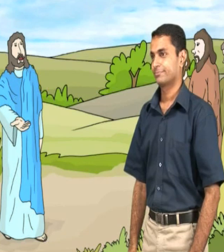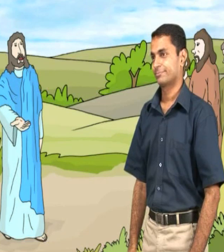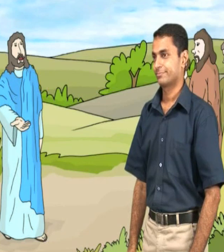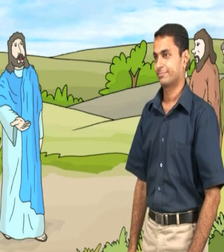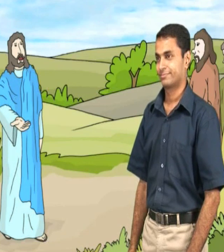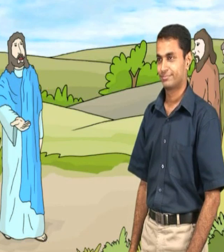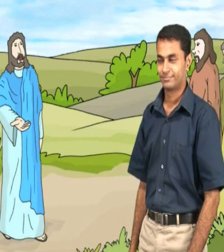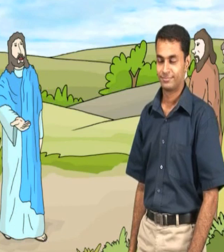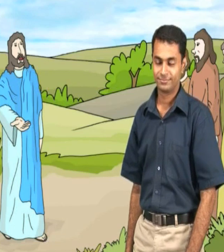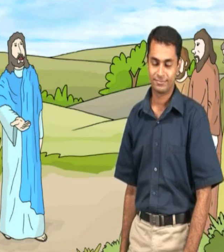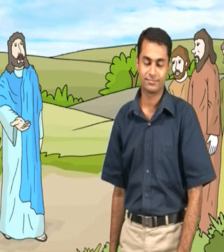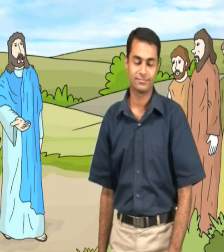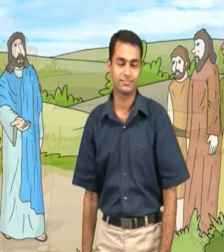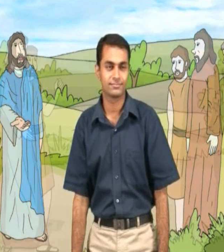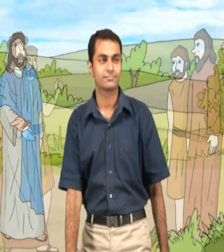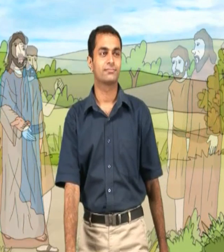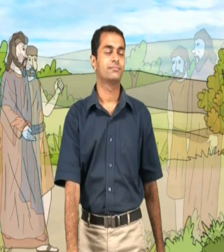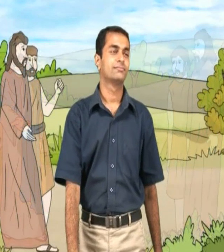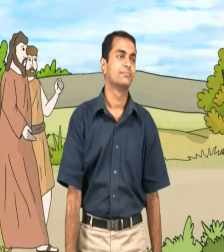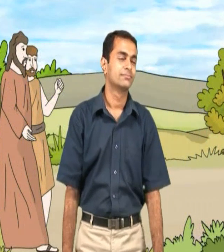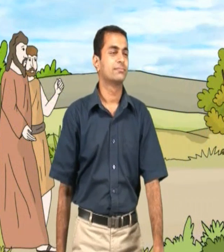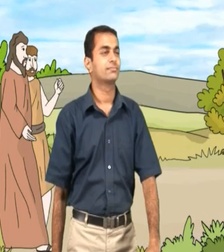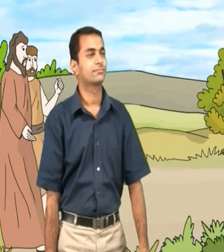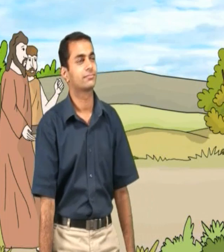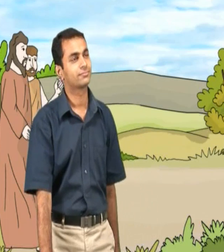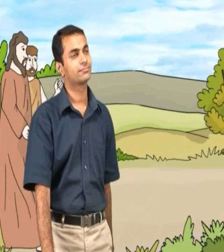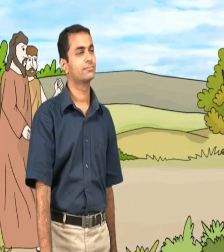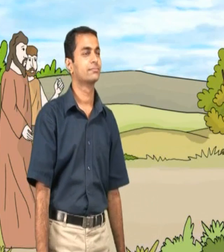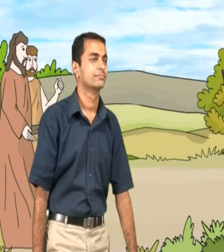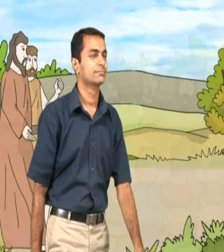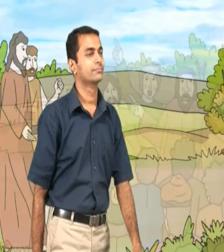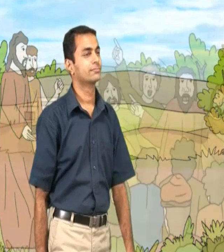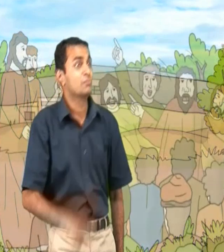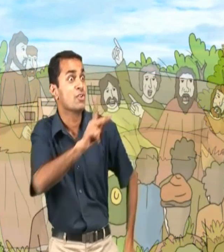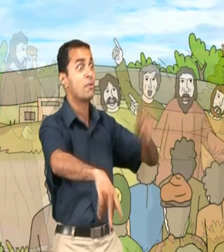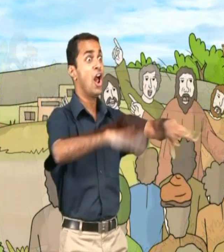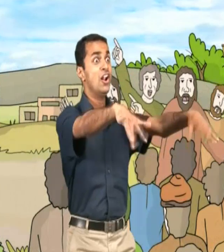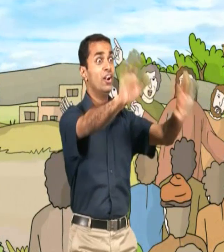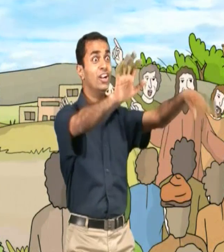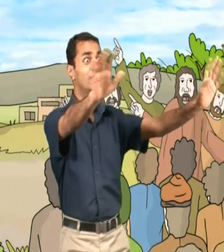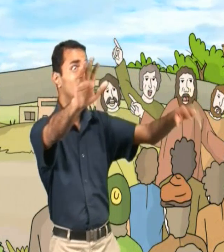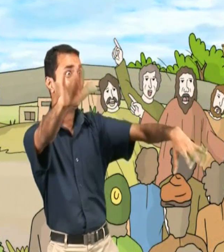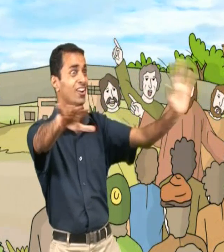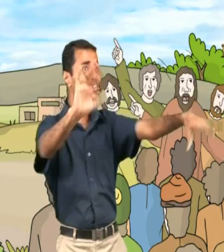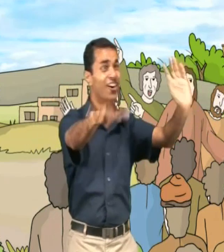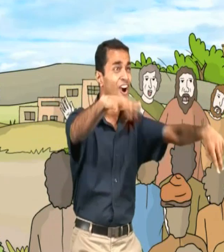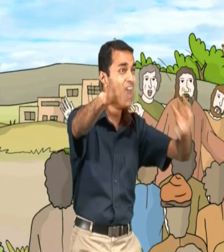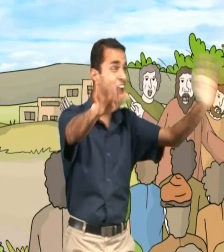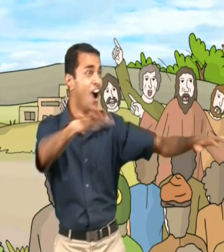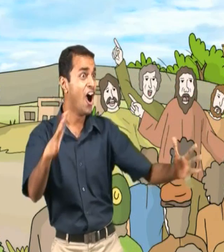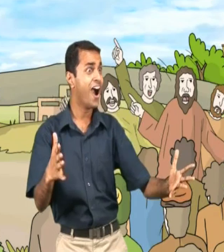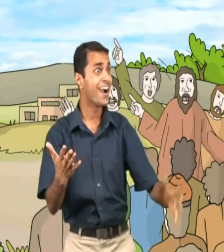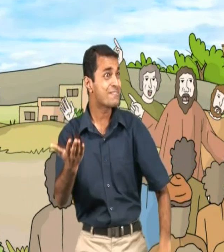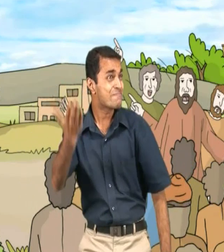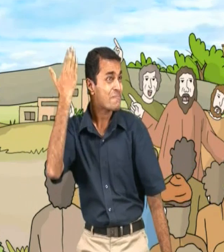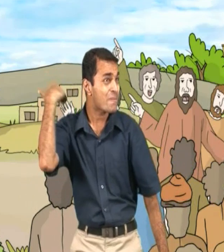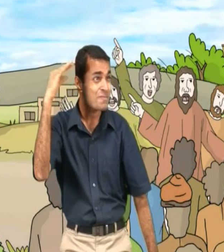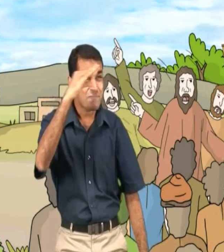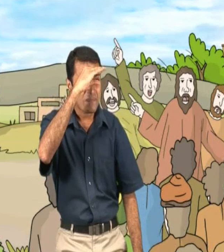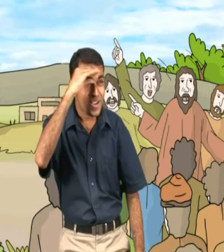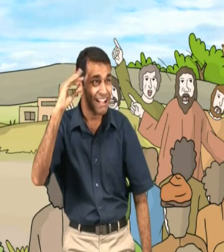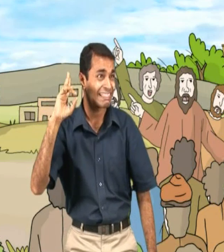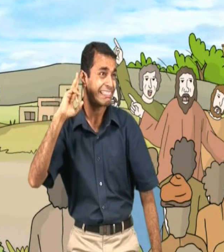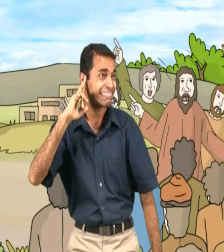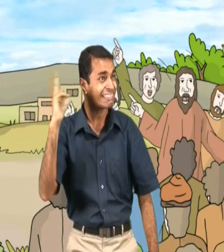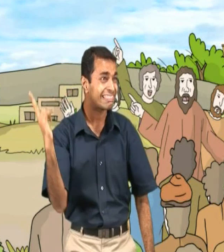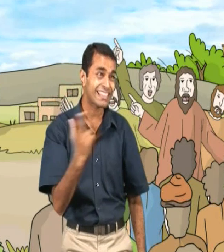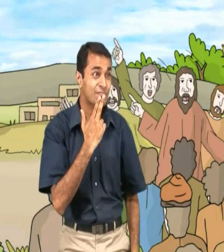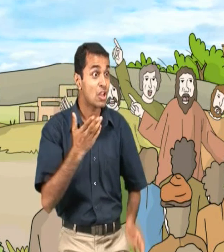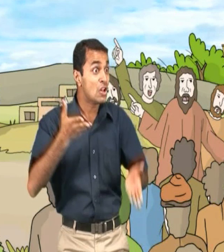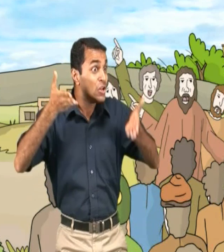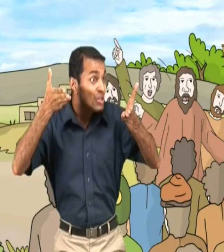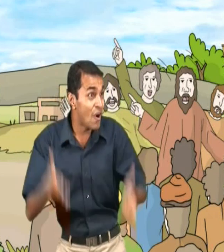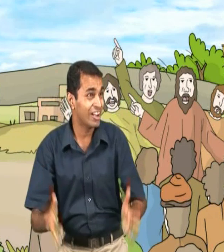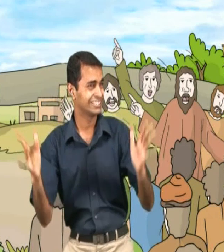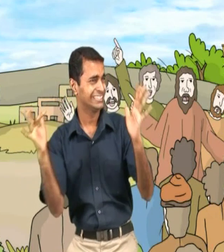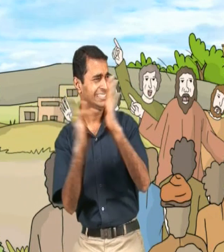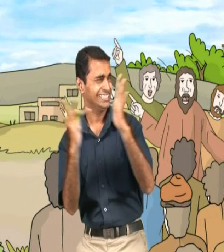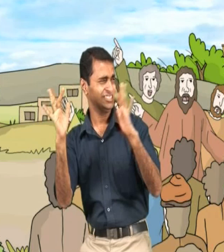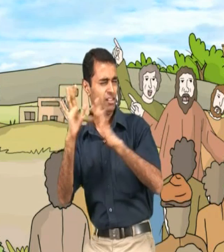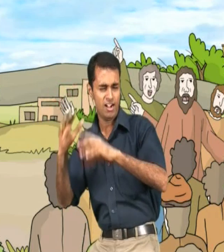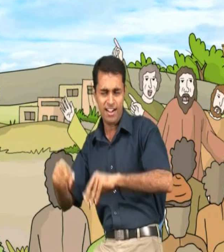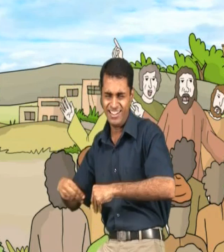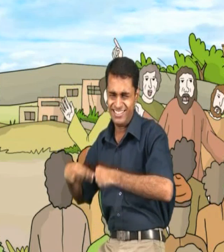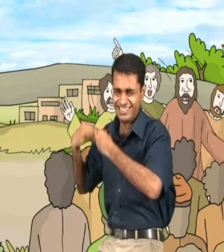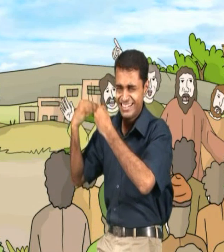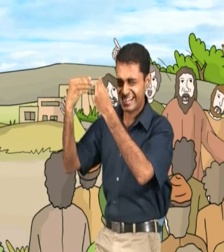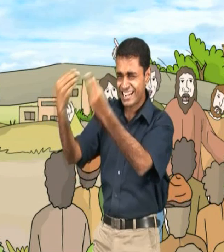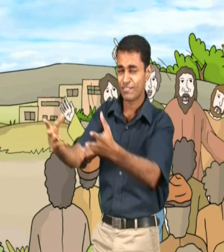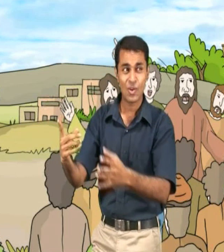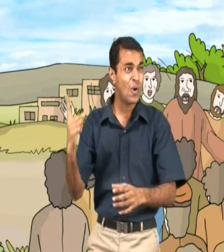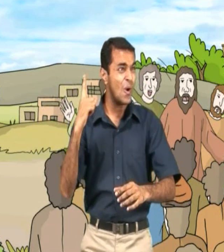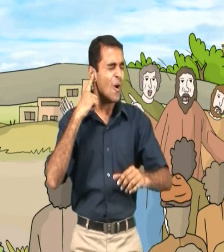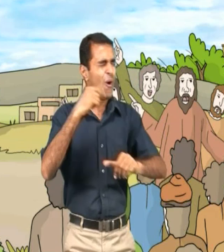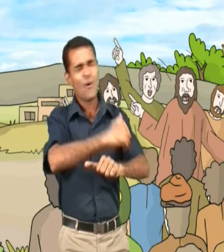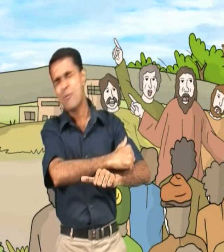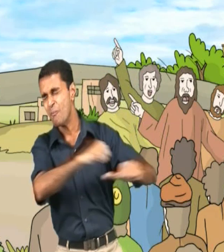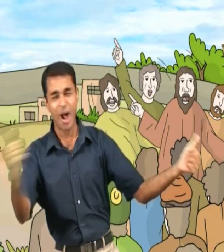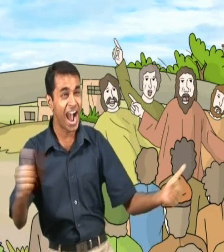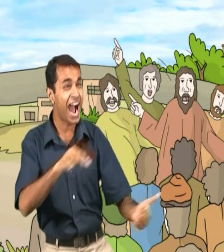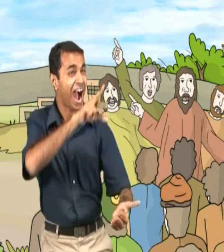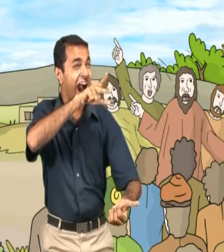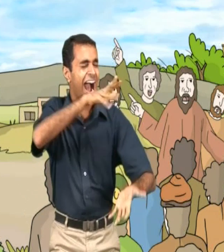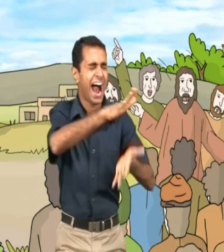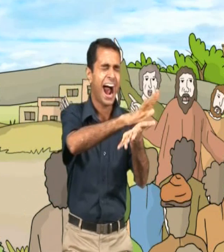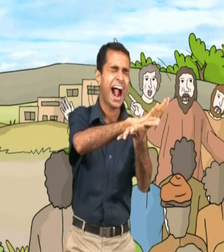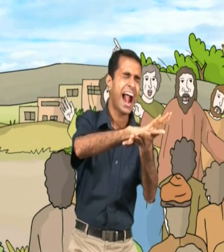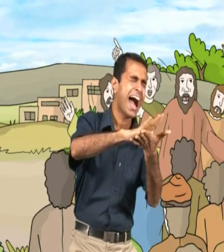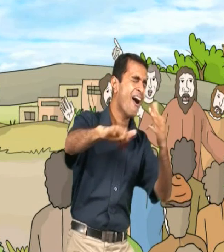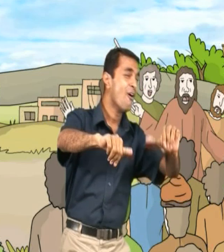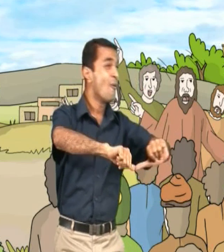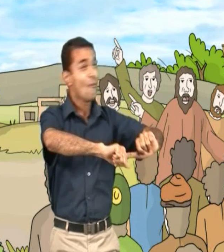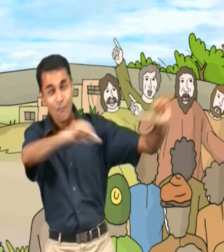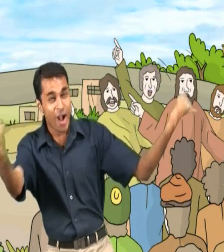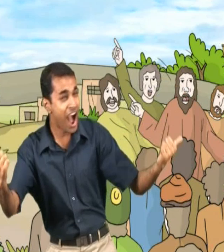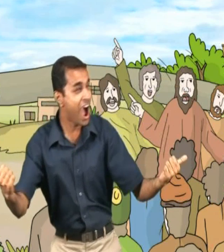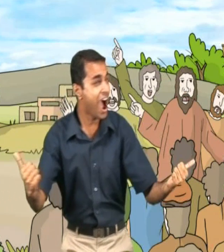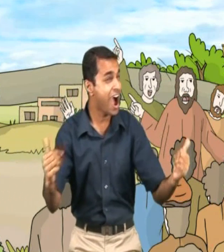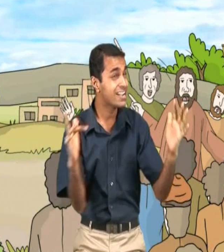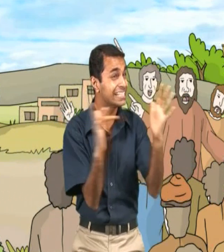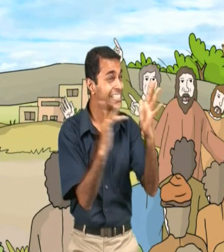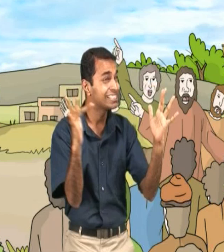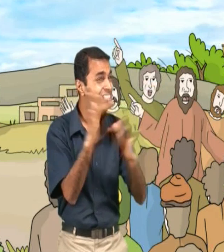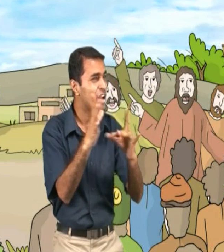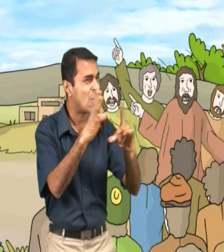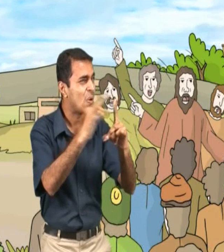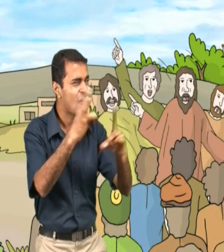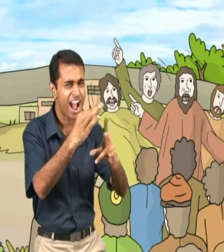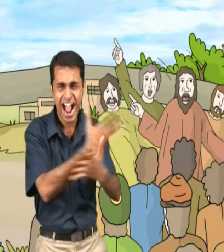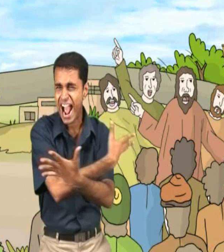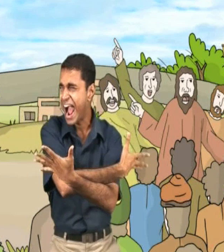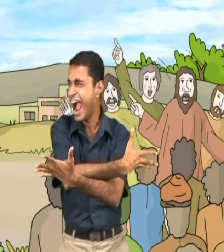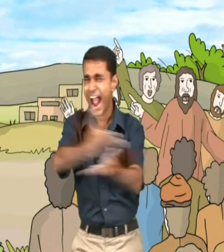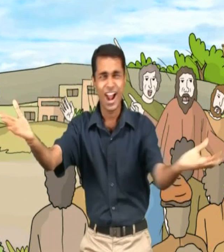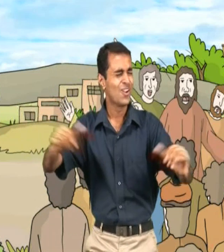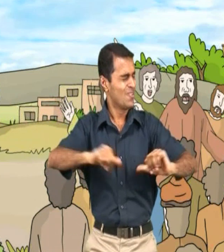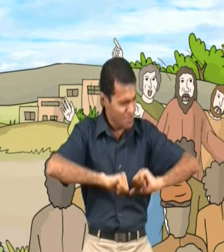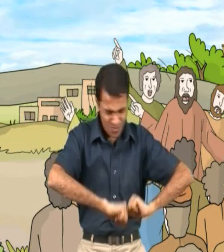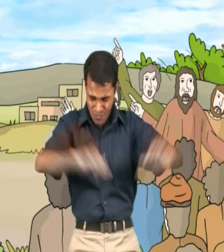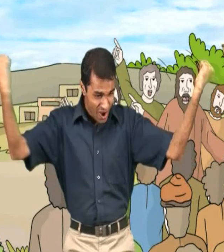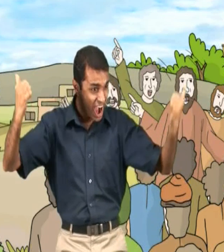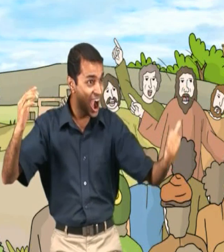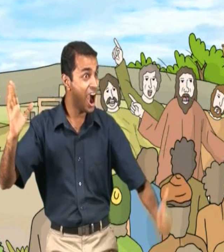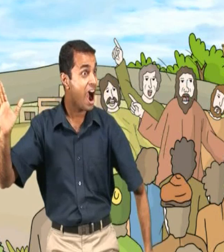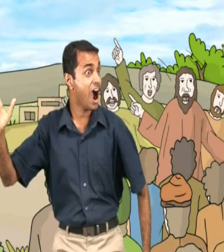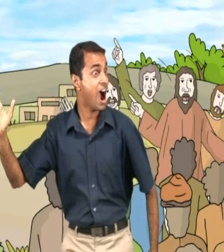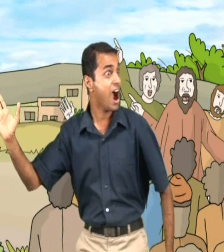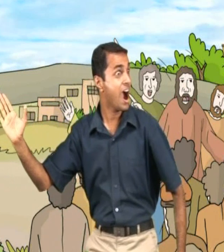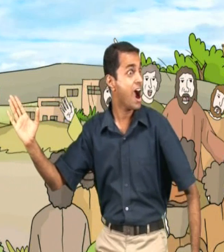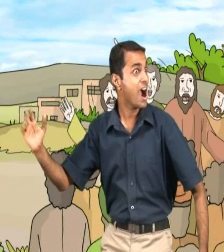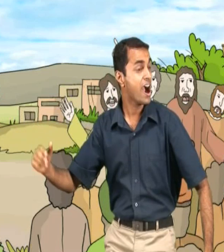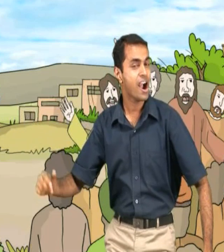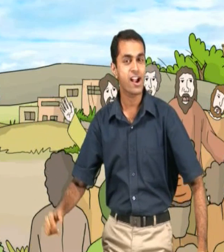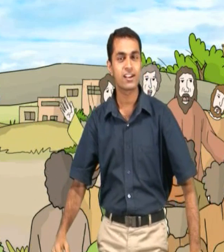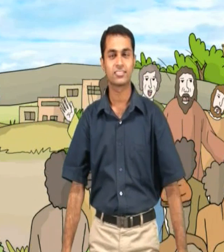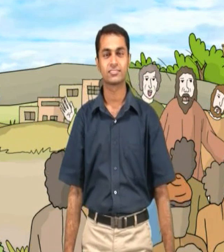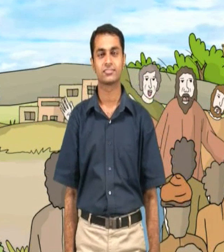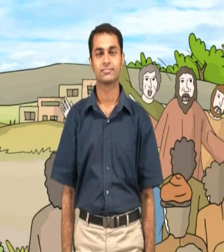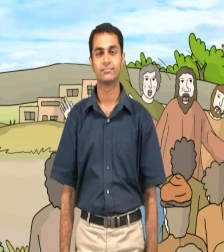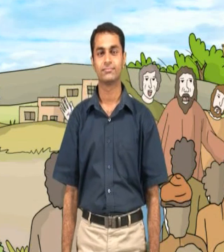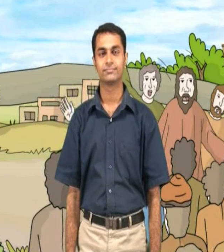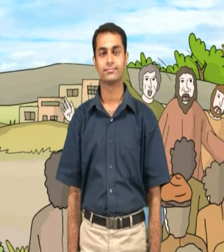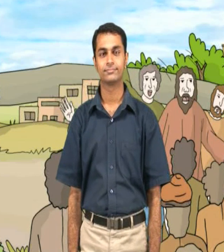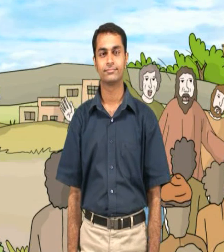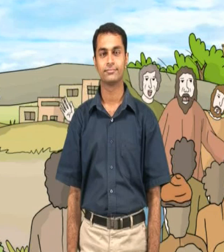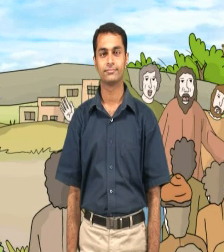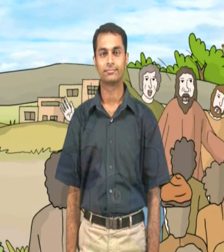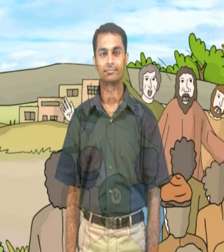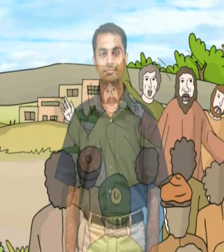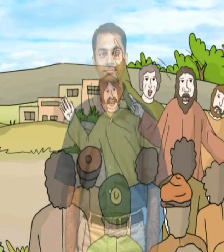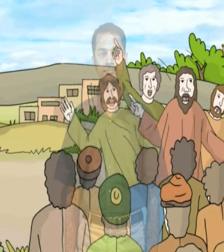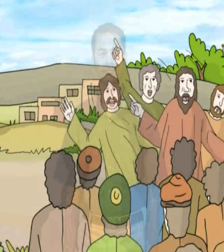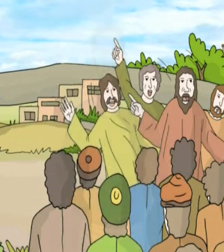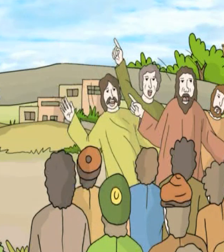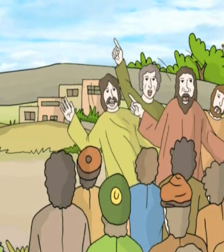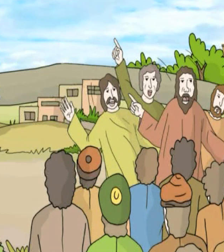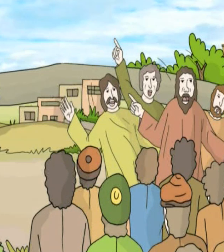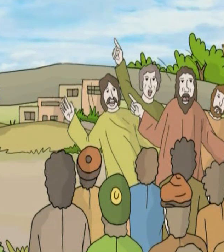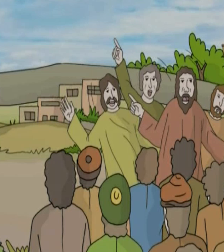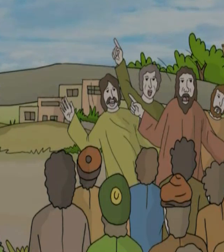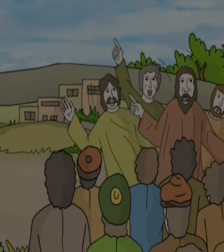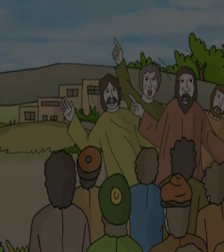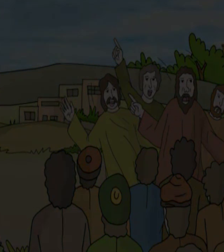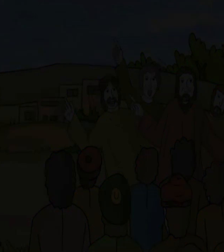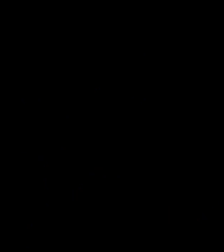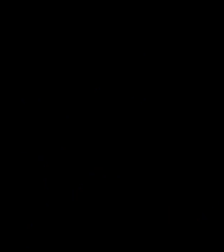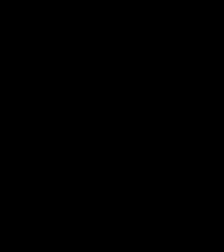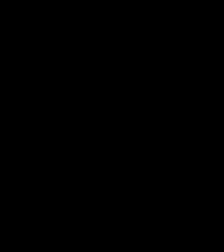But the more He ordered them, the more widely they proclaimed it. The people were utterly astonished and said, “He has done all things well! He makes even the deaf hear and the mute speak!”